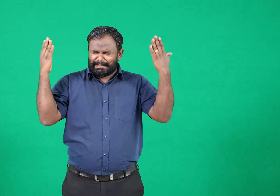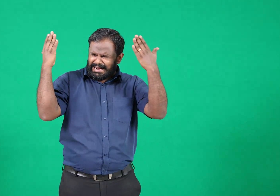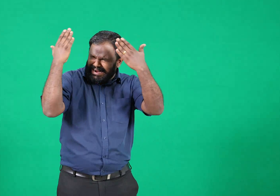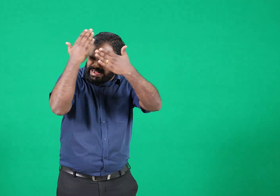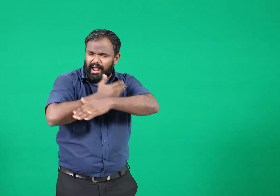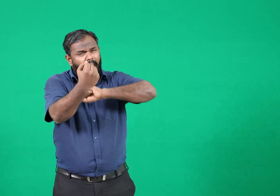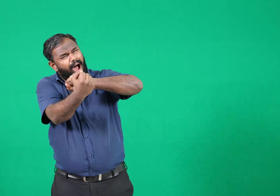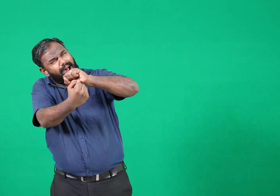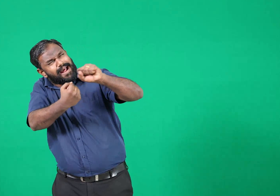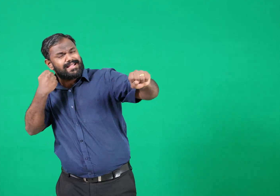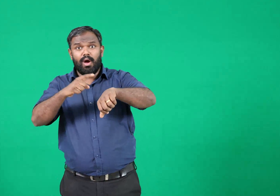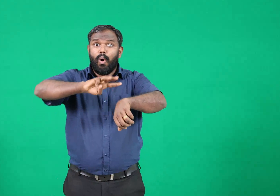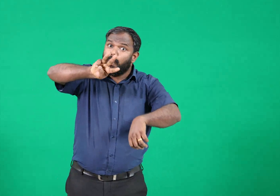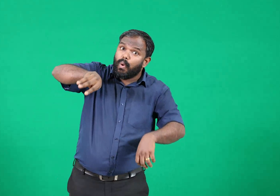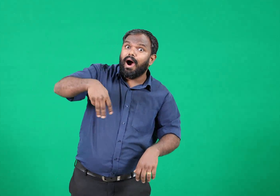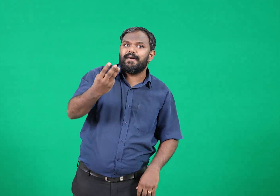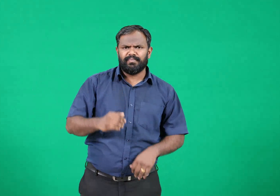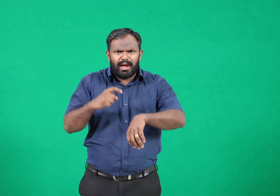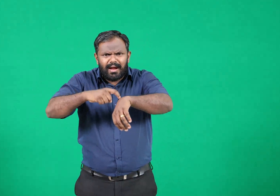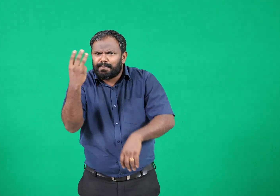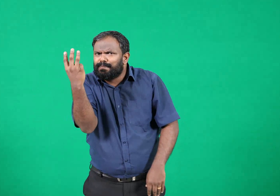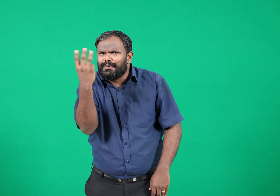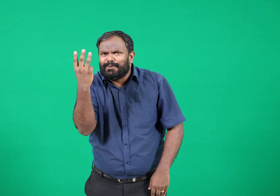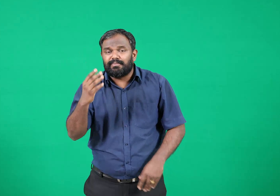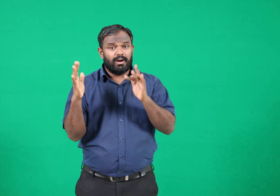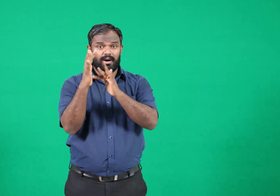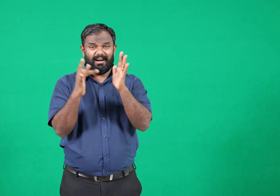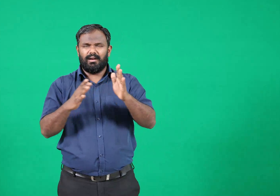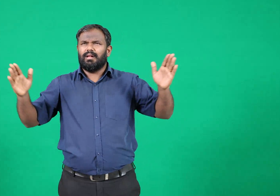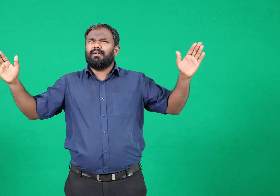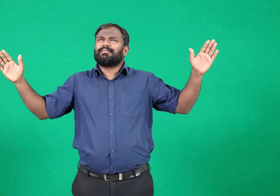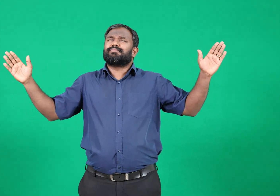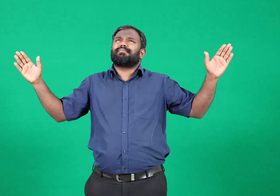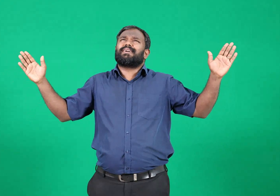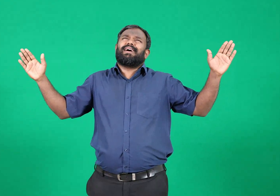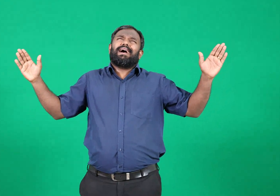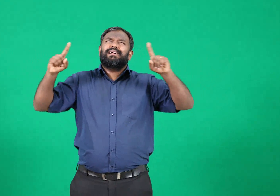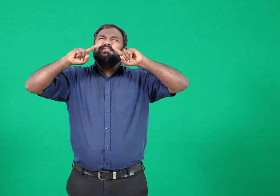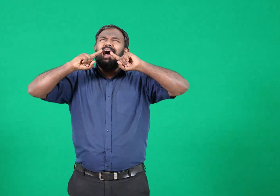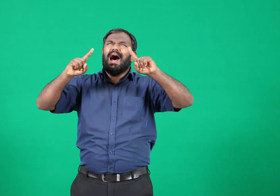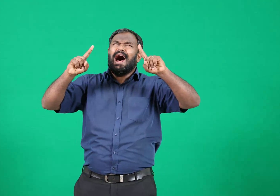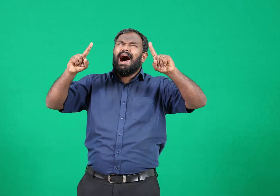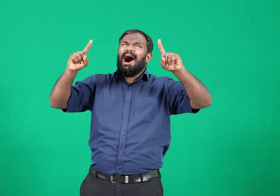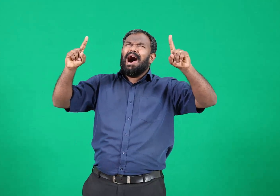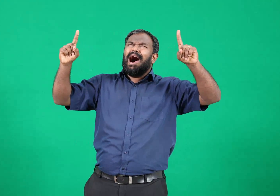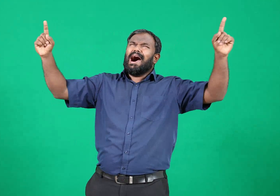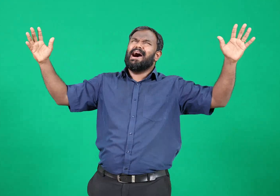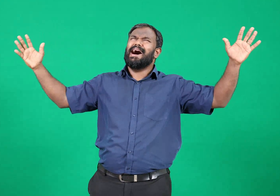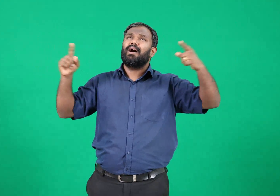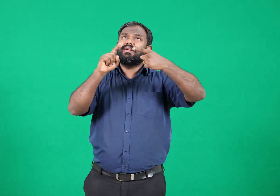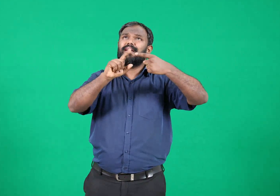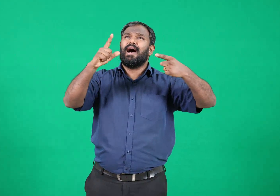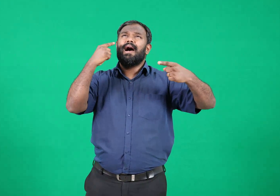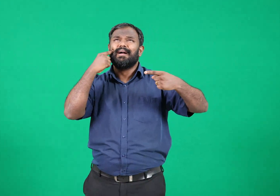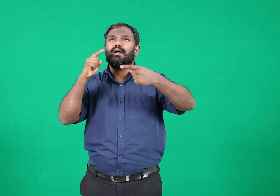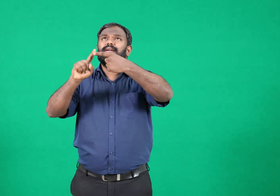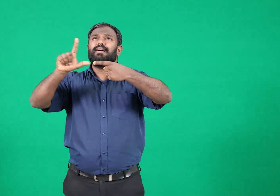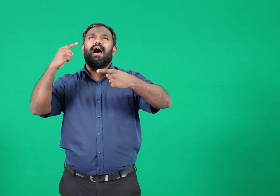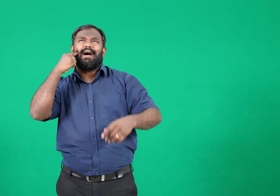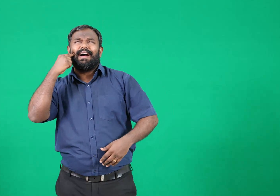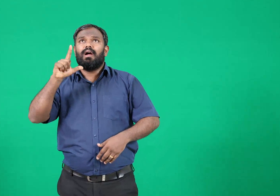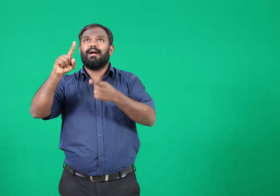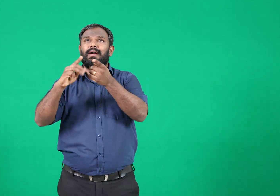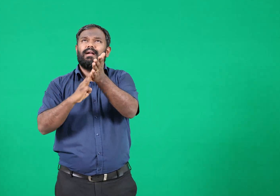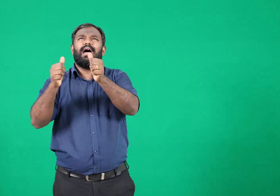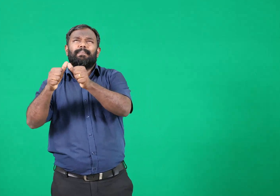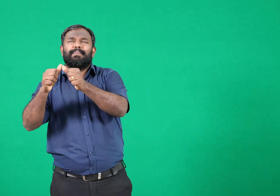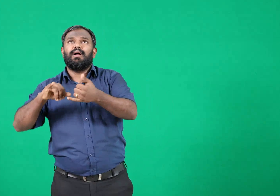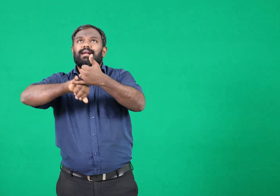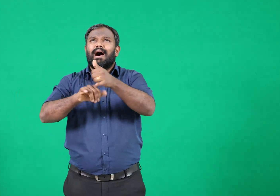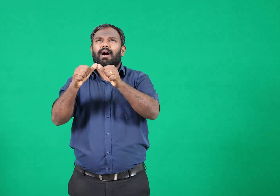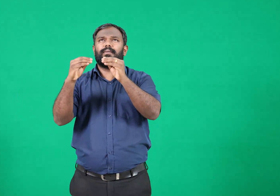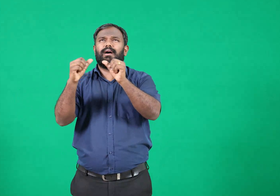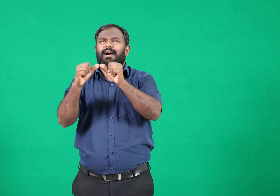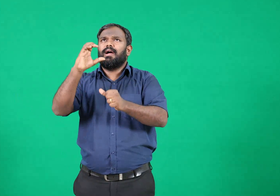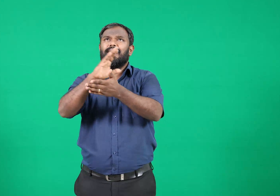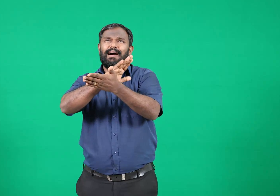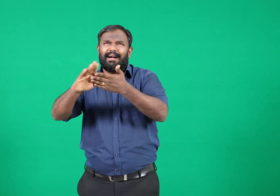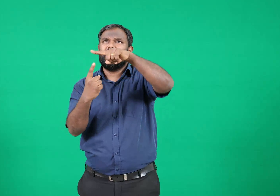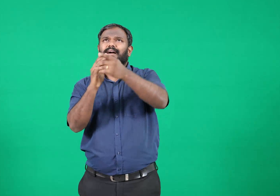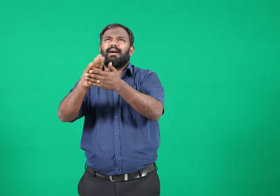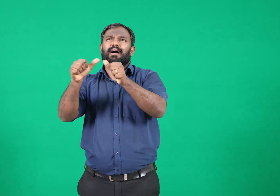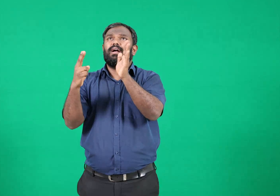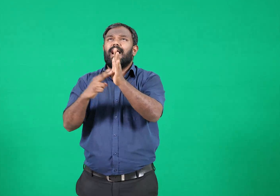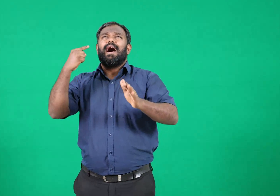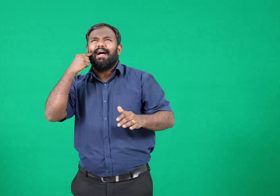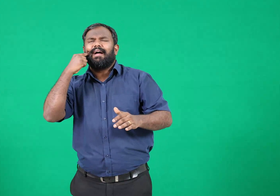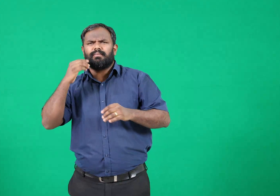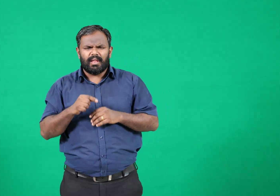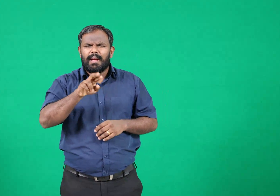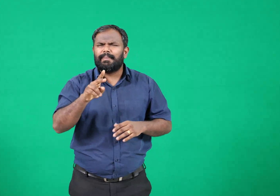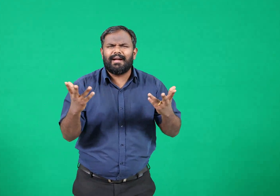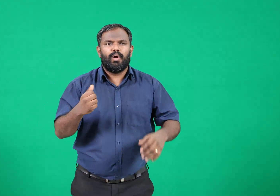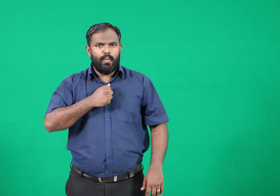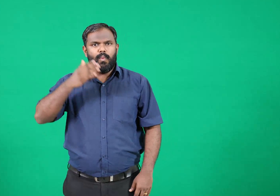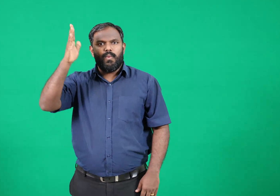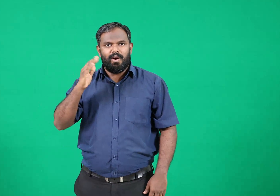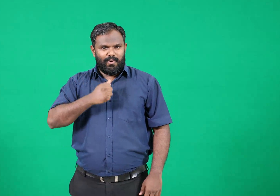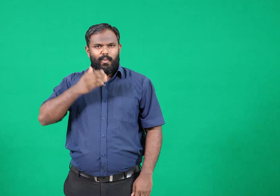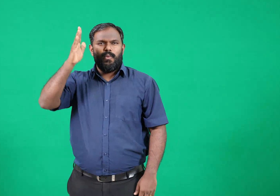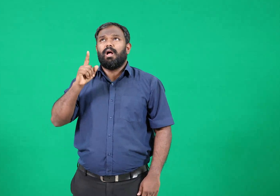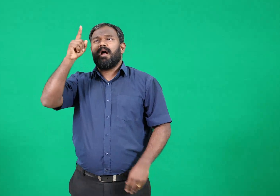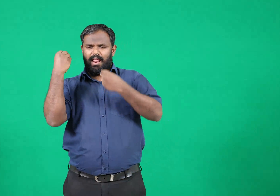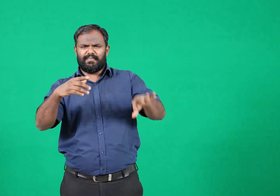About the ninth hour Jesus cried out in a loud voice, "Eli, Eli, lema sabachthani?" which means, "My God, My God, why have You forsaken Me?"